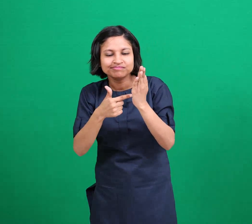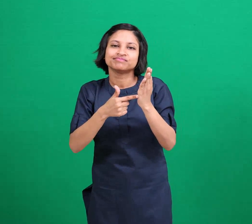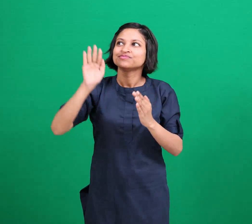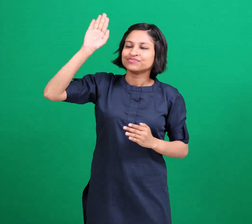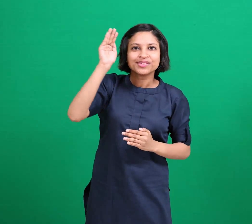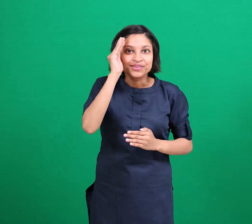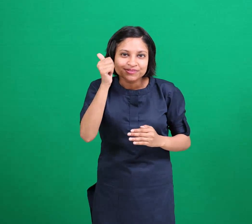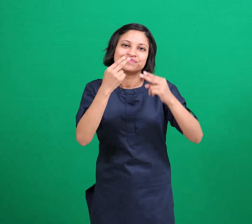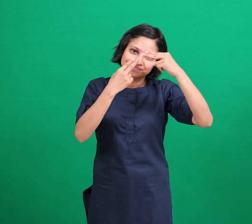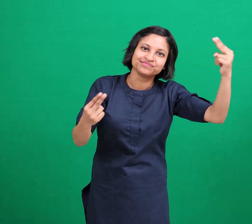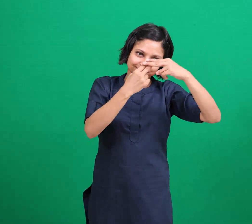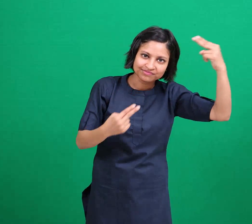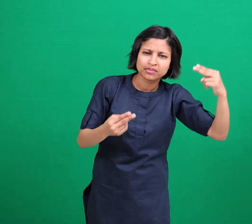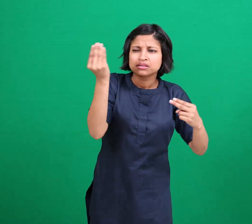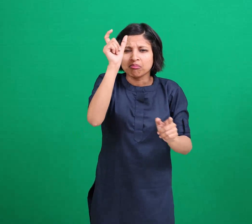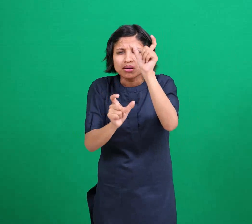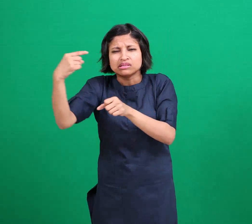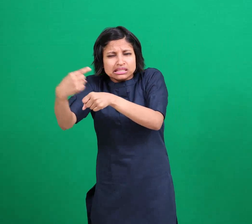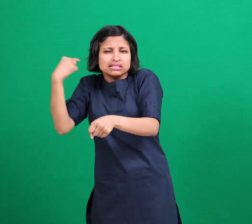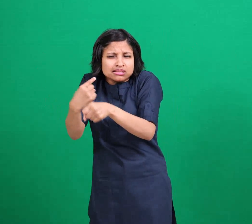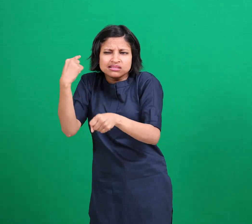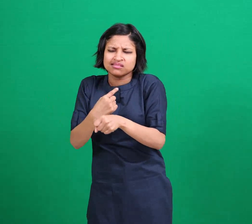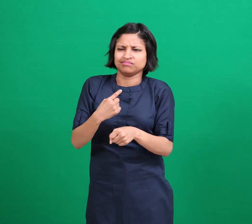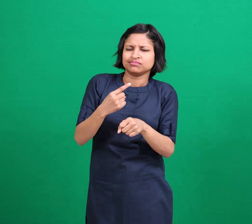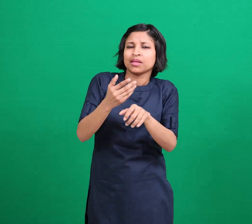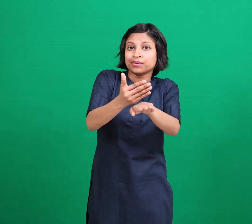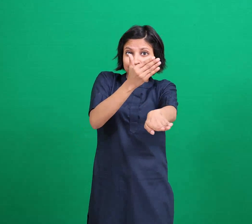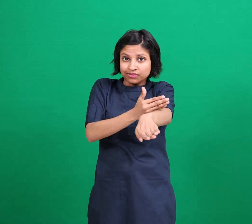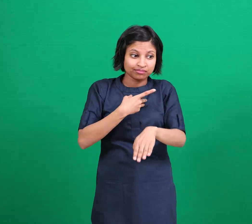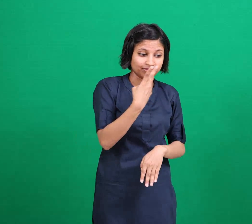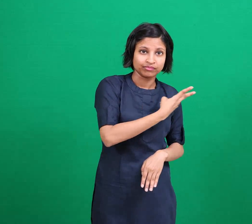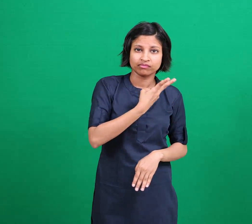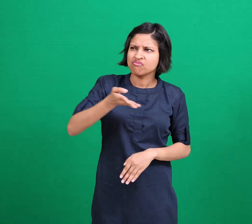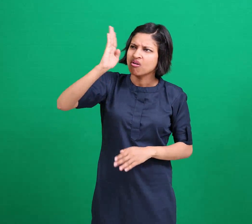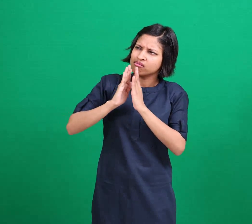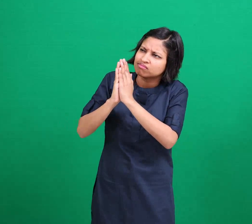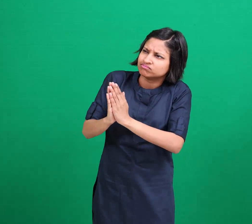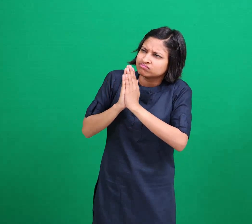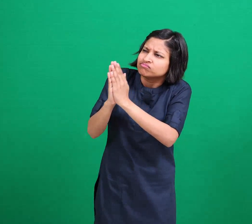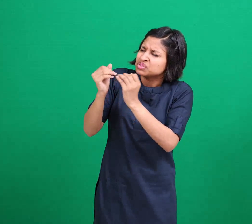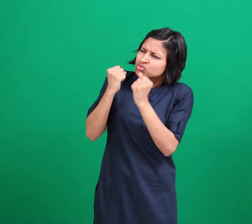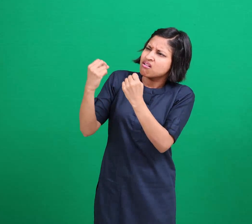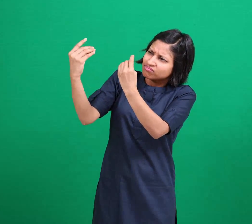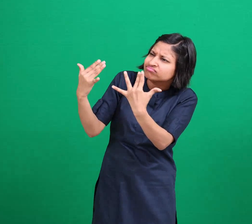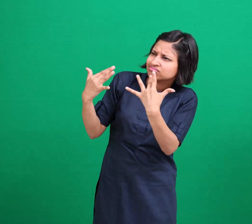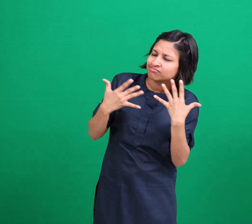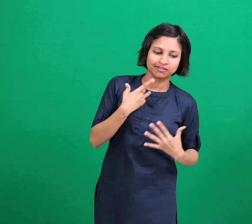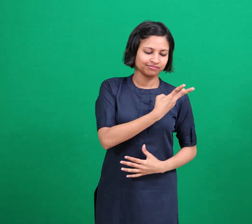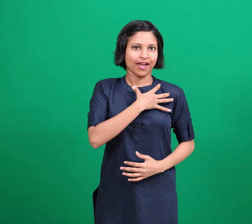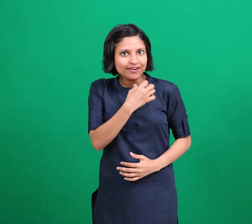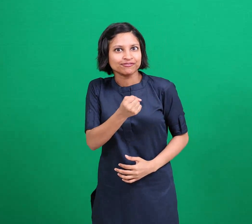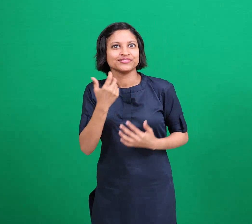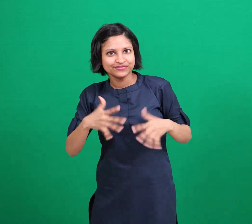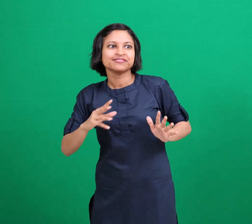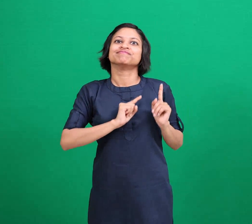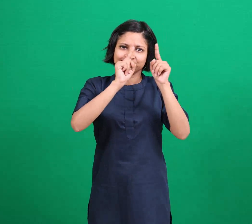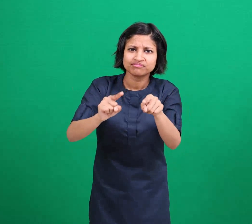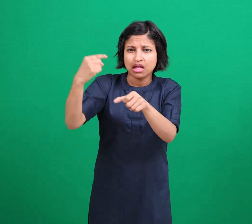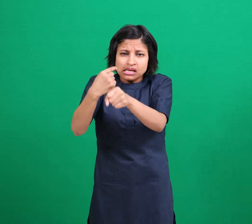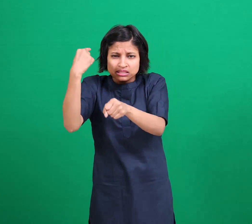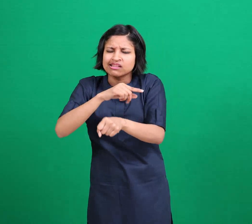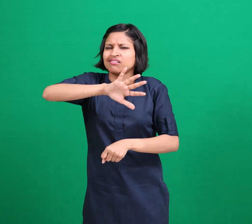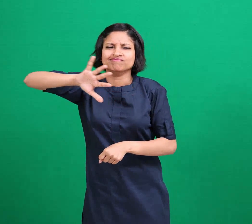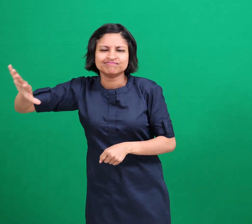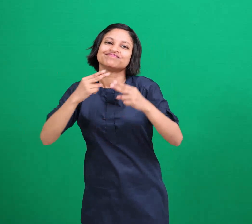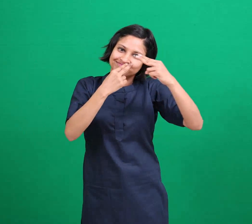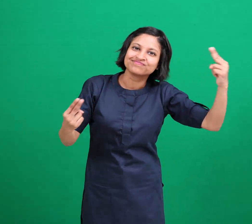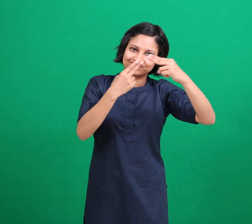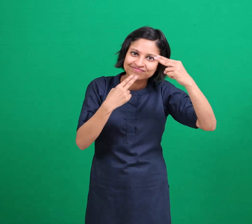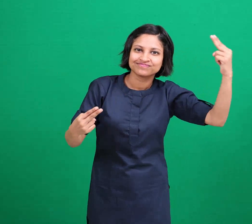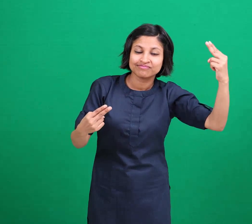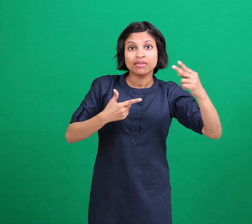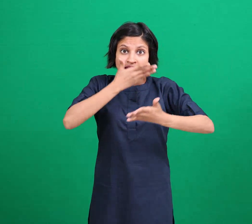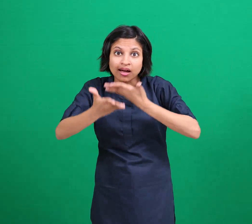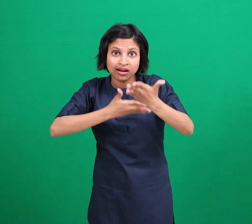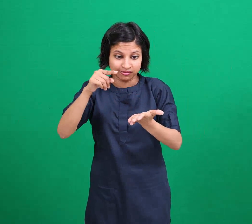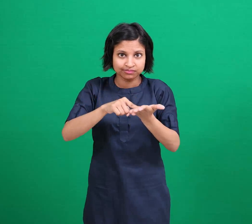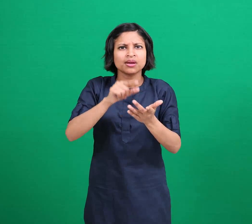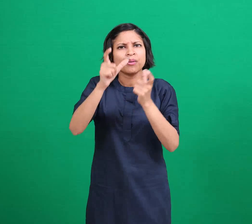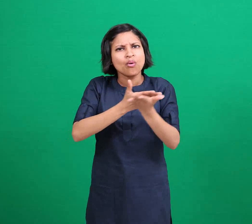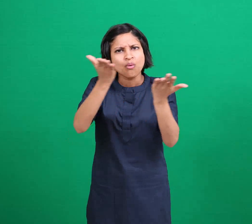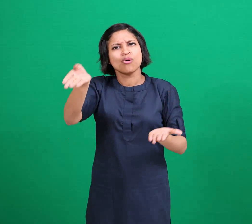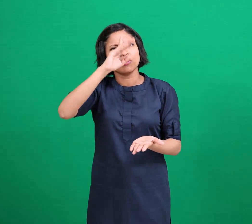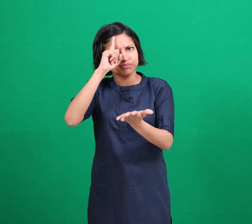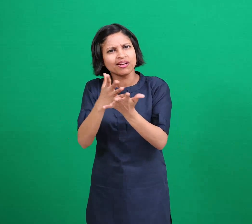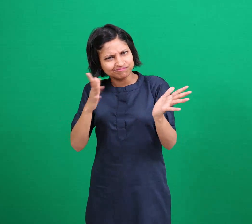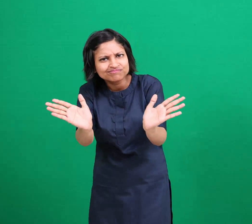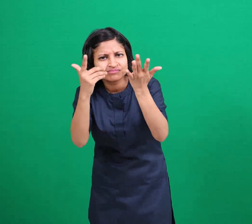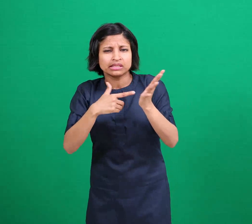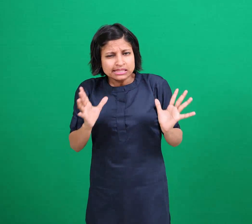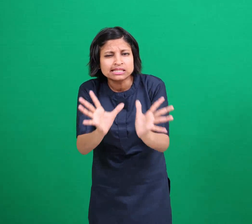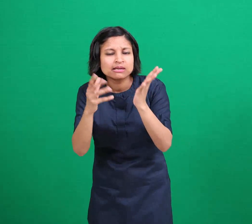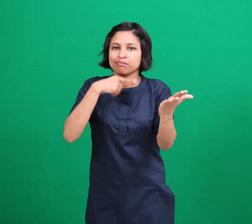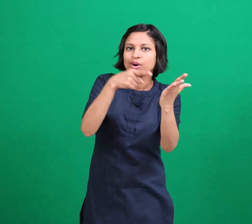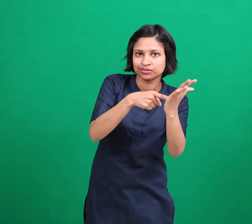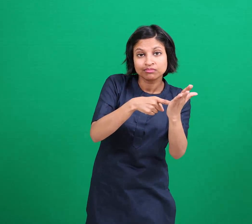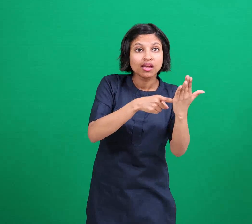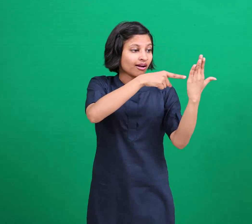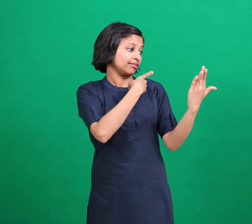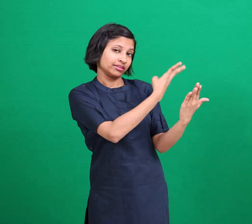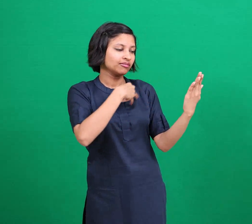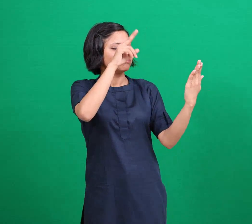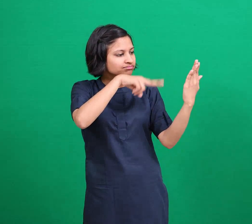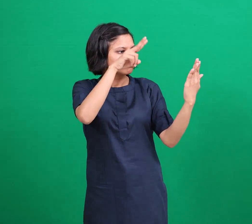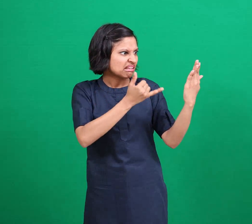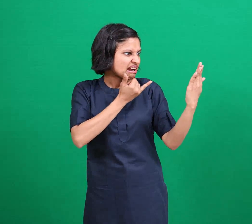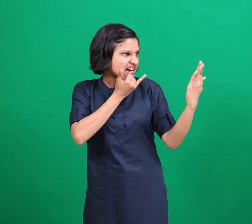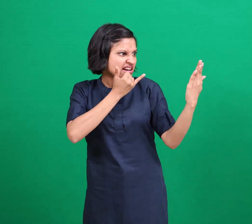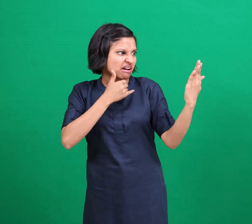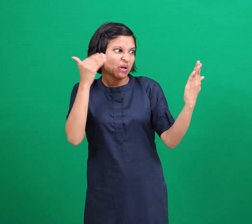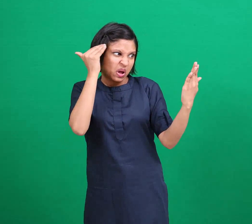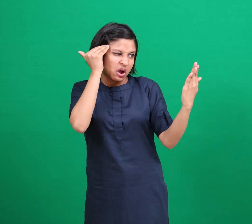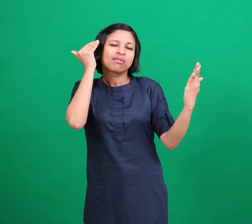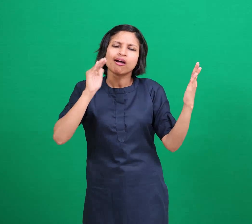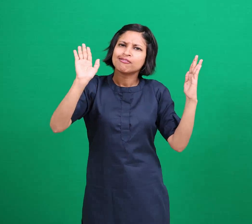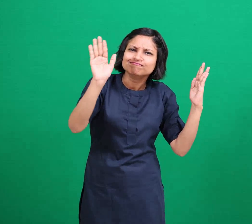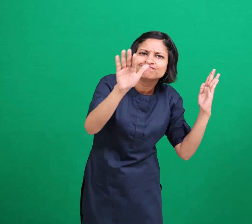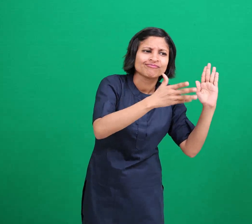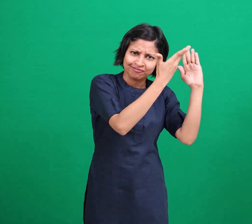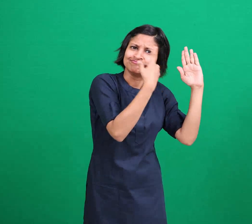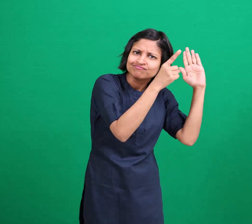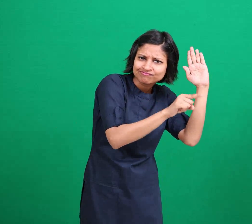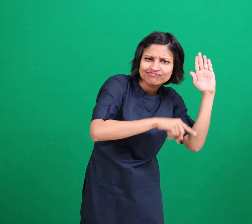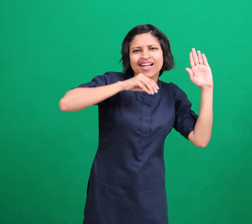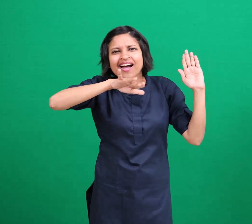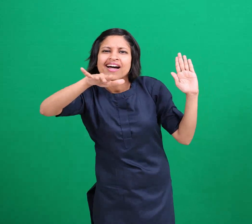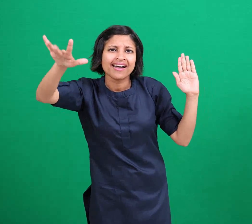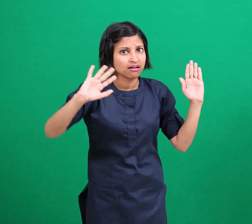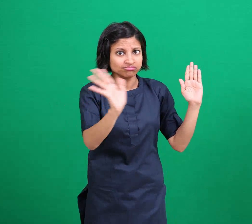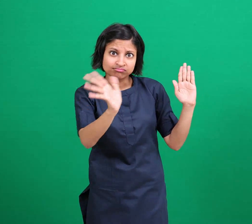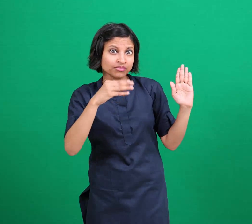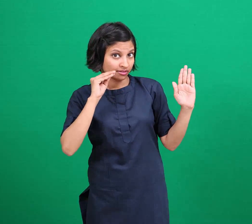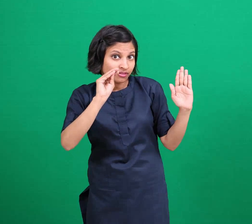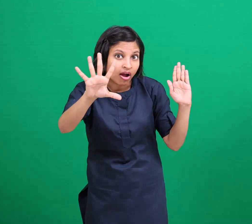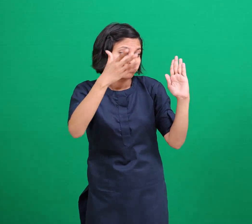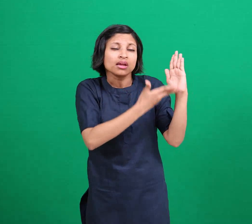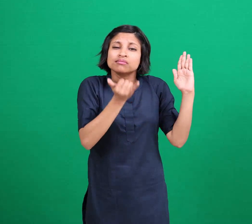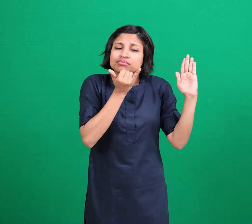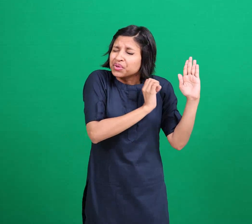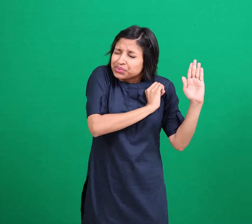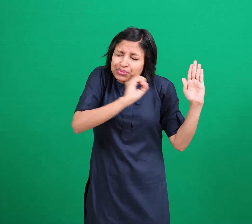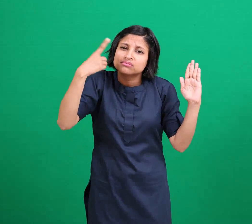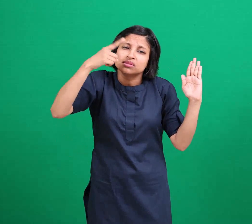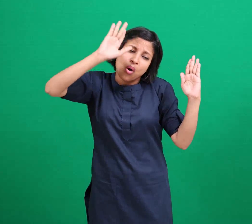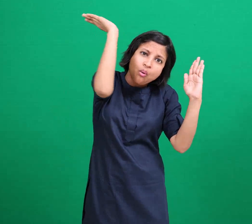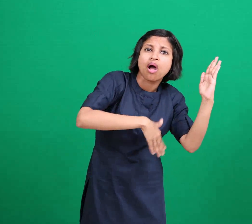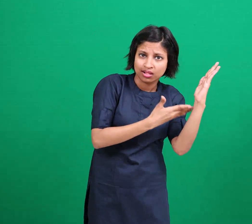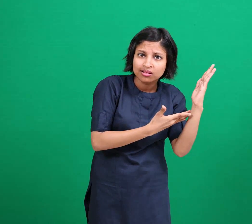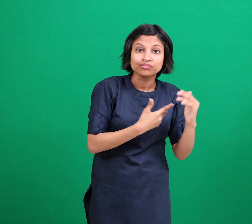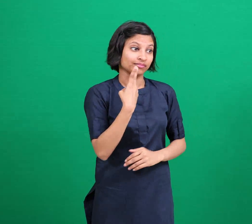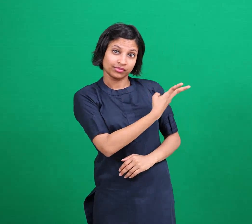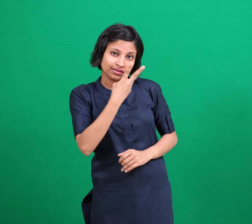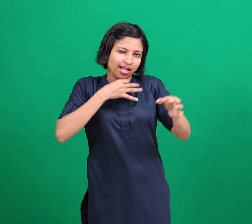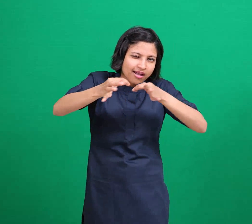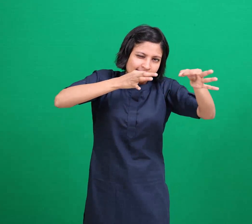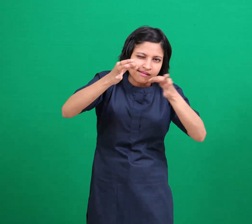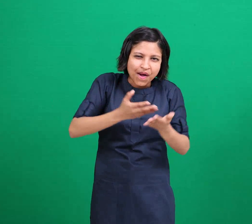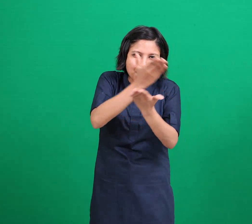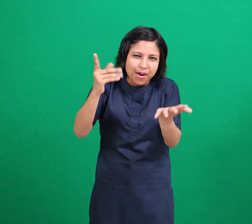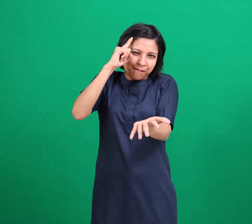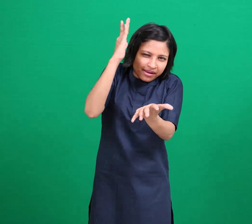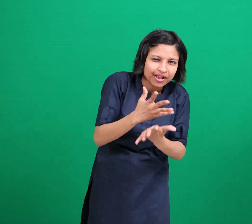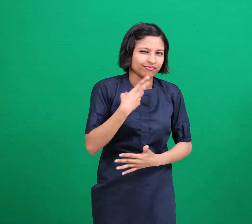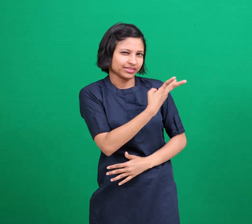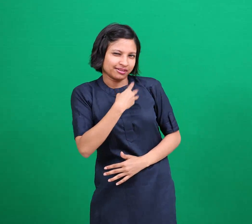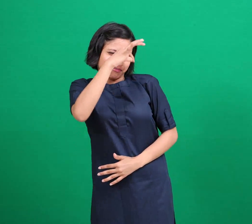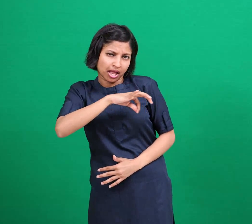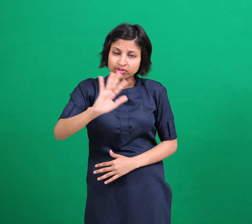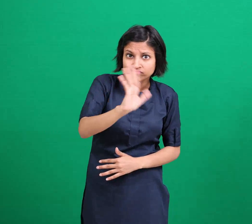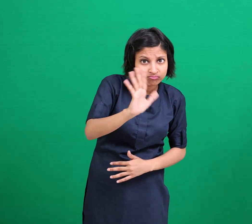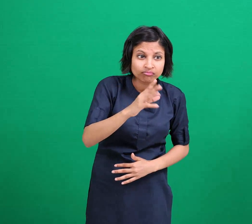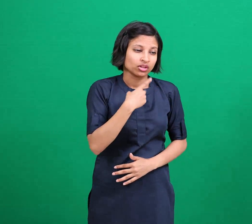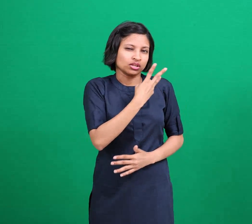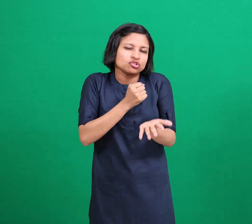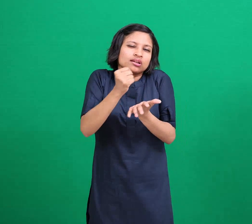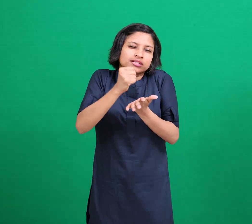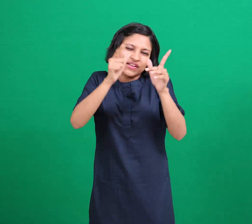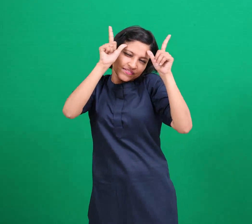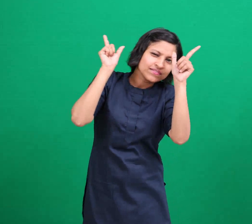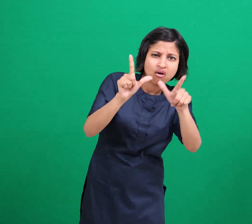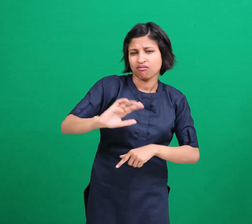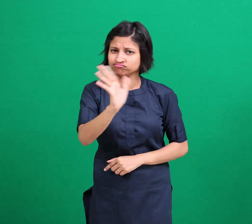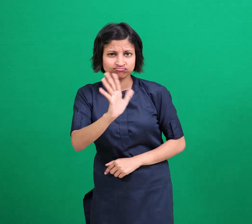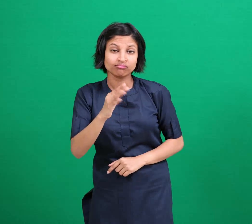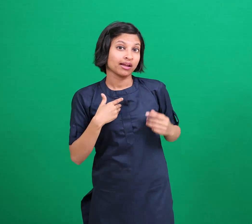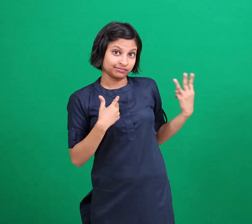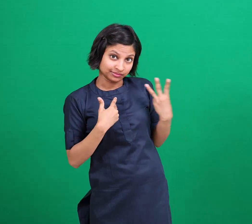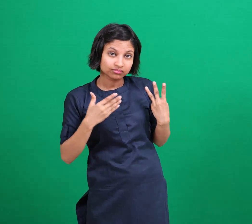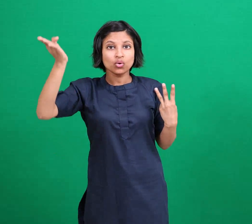But in the face of strong opposition, we were bold in our God to speak to you the gospel of God. For our appeal does not arise from deceit or ulterior motives or trickery.